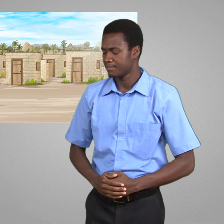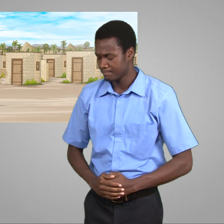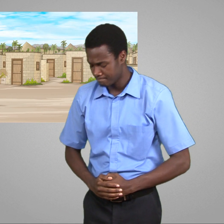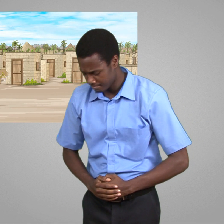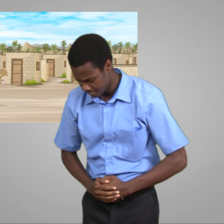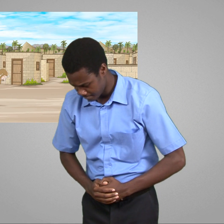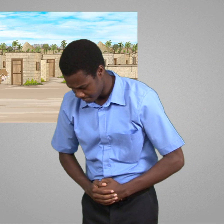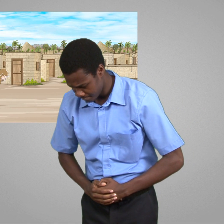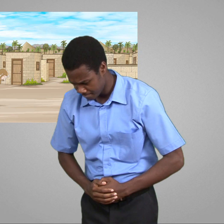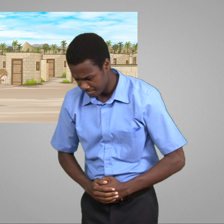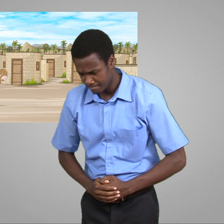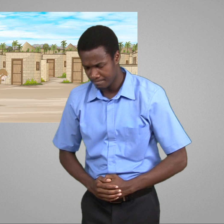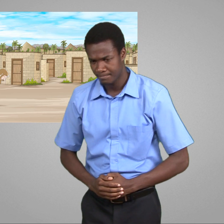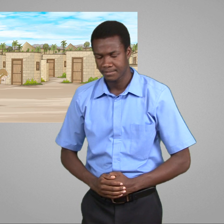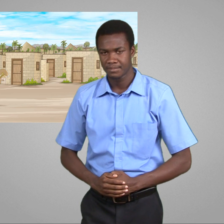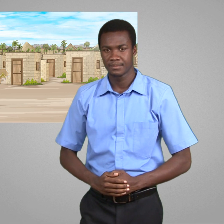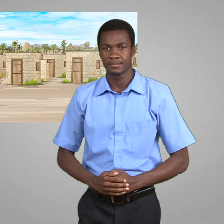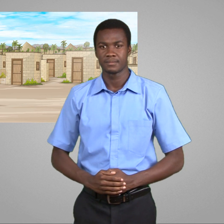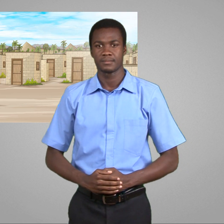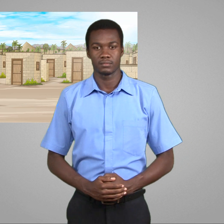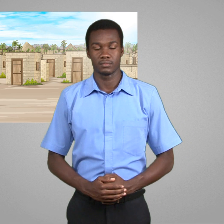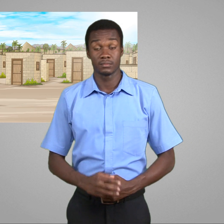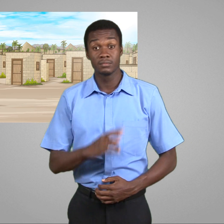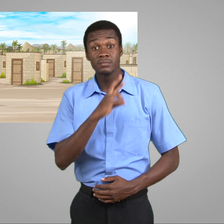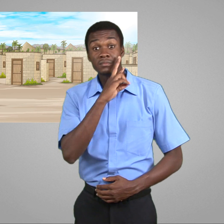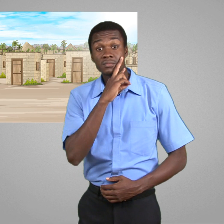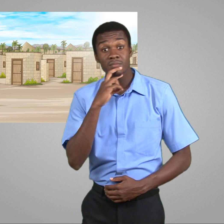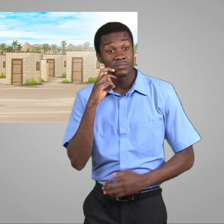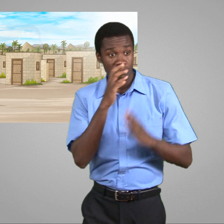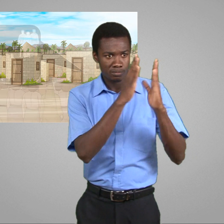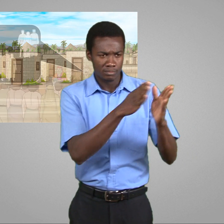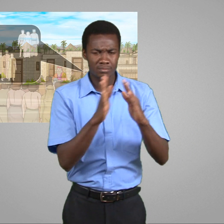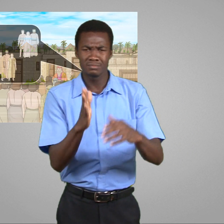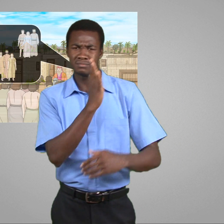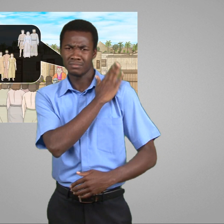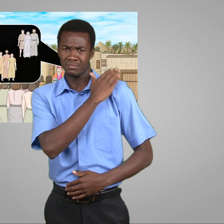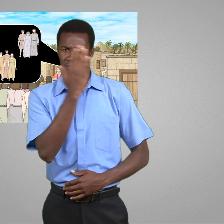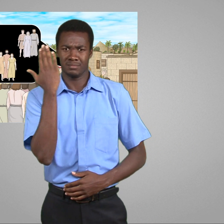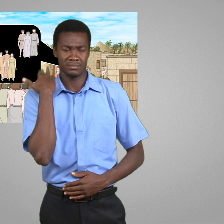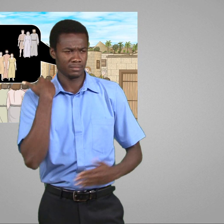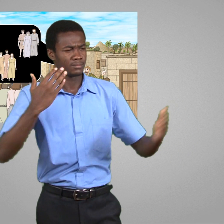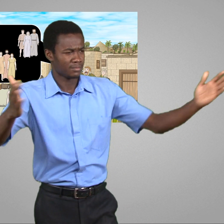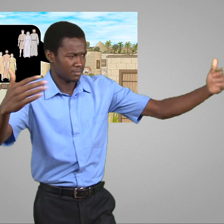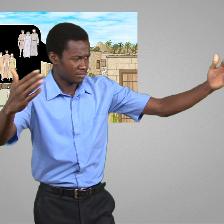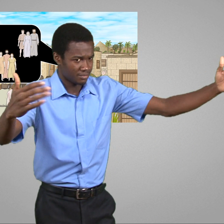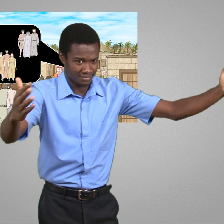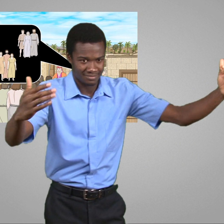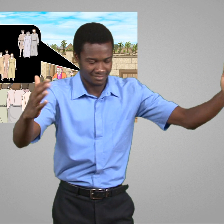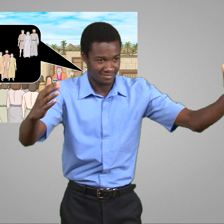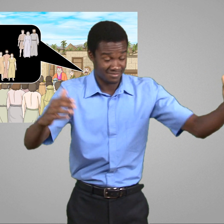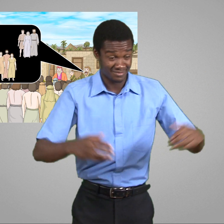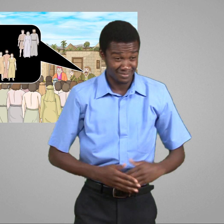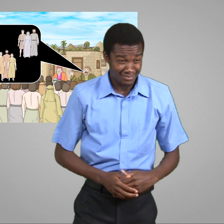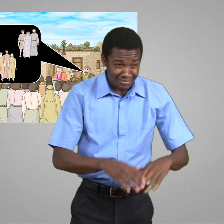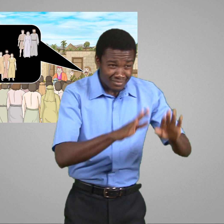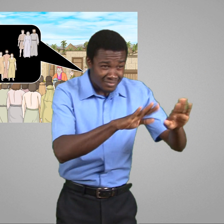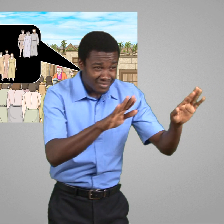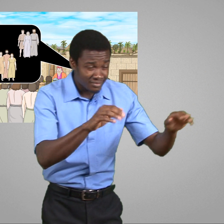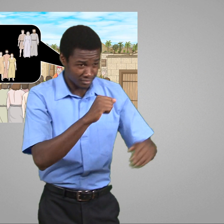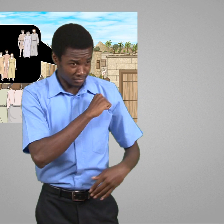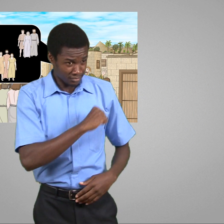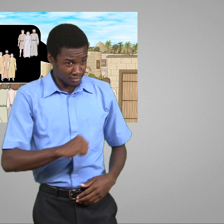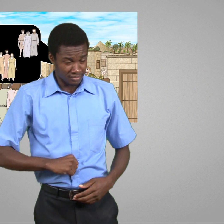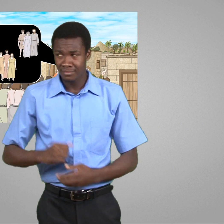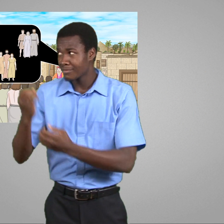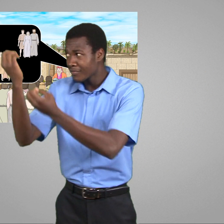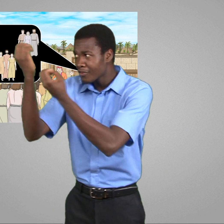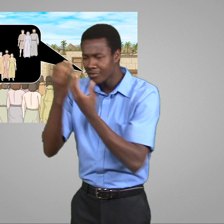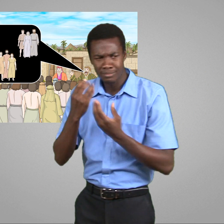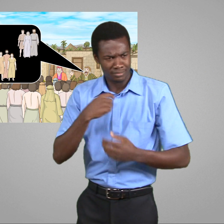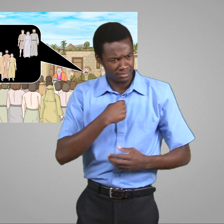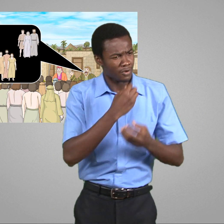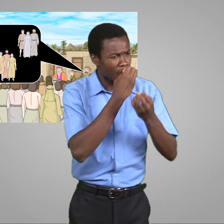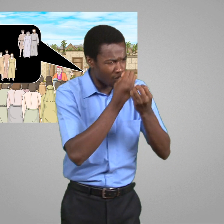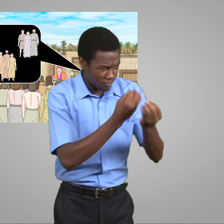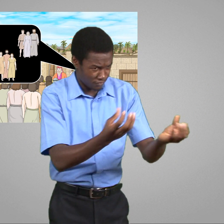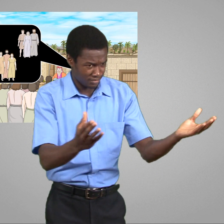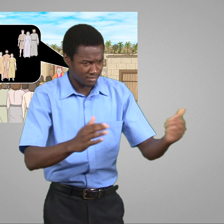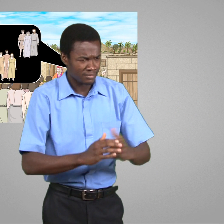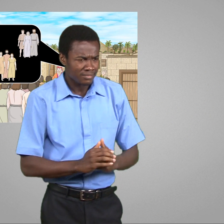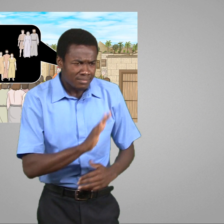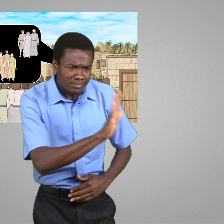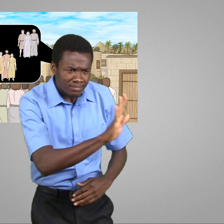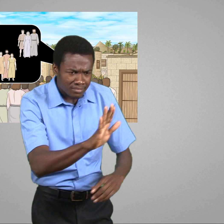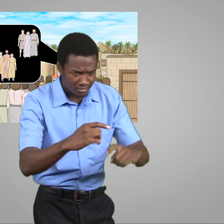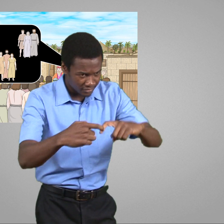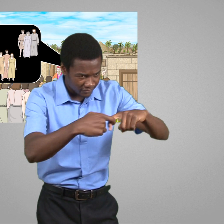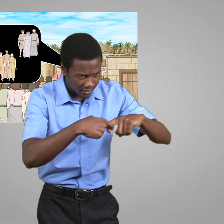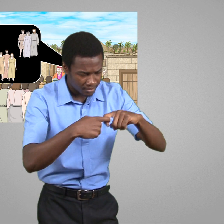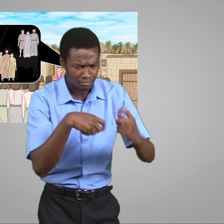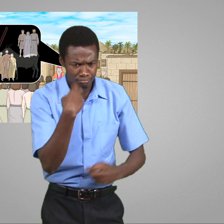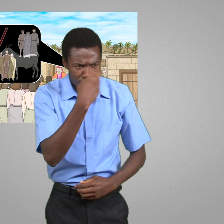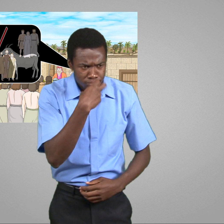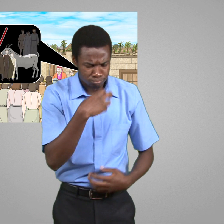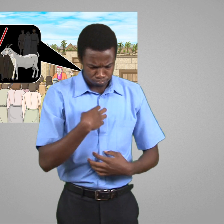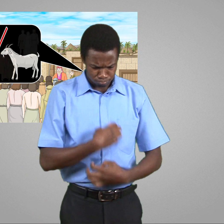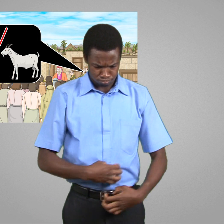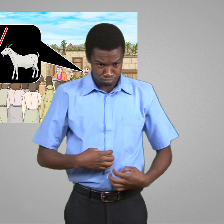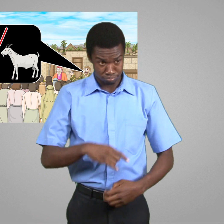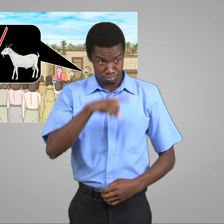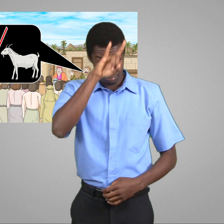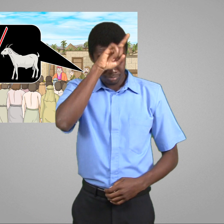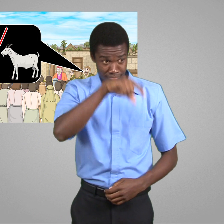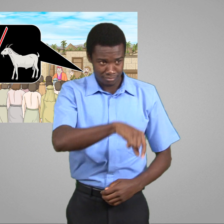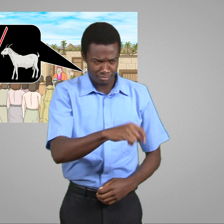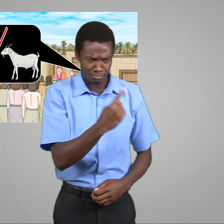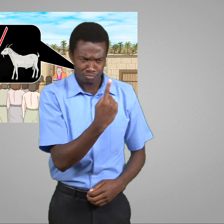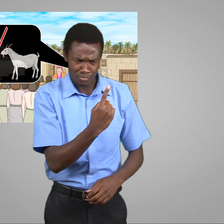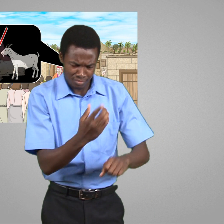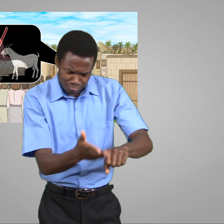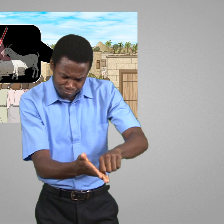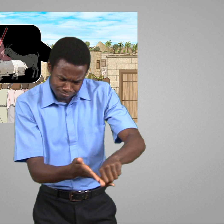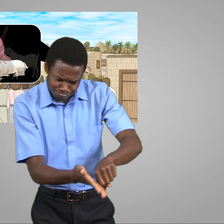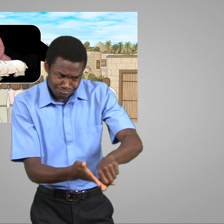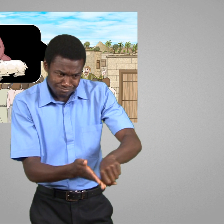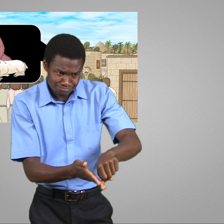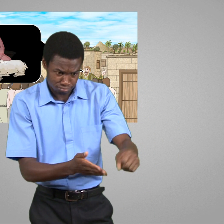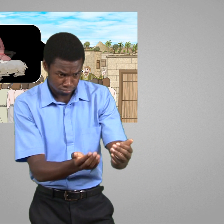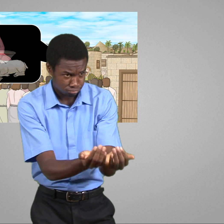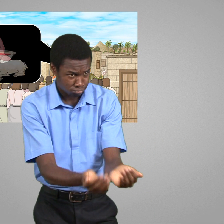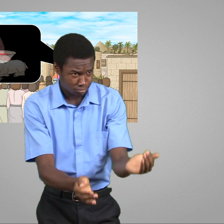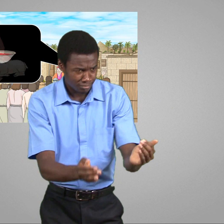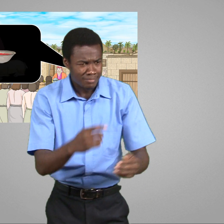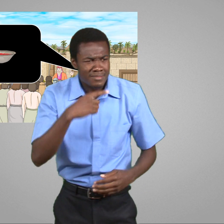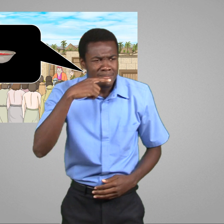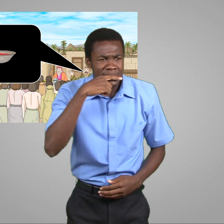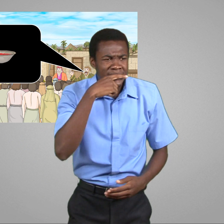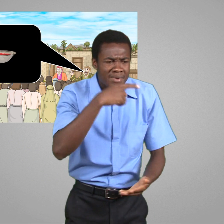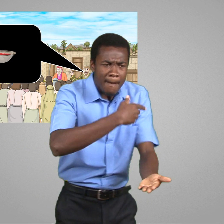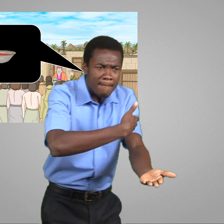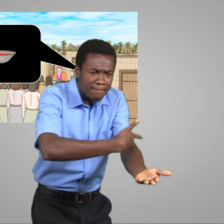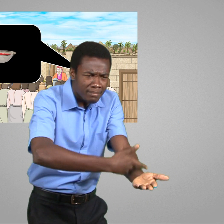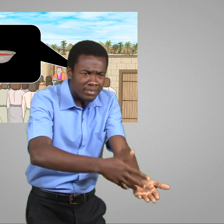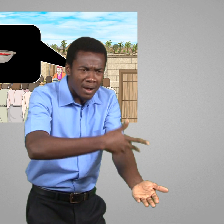Then Moses summoned all the elders of Israel and told them, “Go at once and select for yourselves a lamb for each family, and slaughter the Passover lamb.